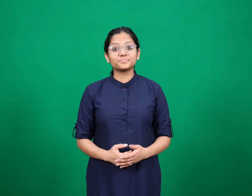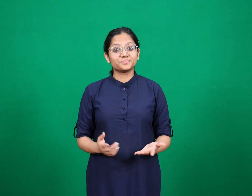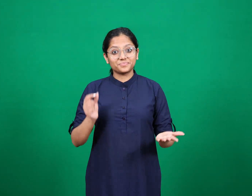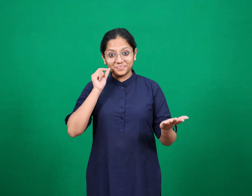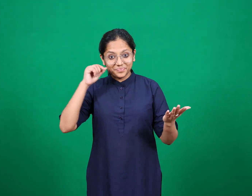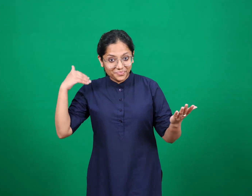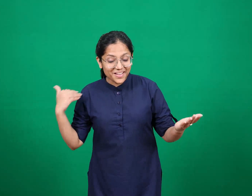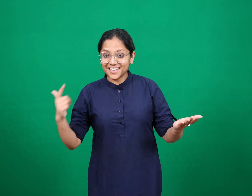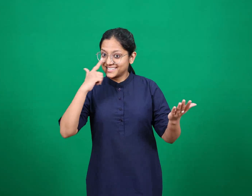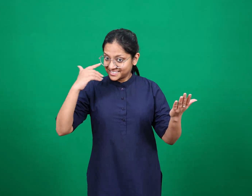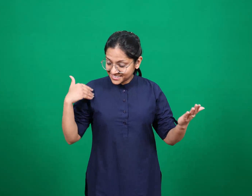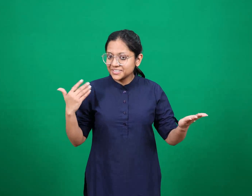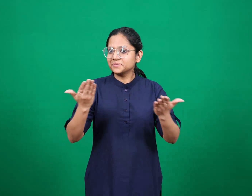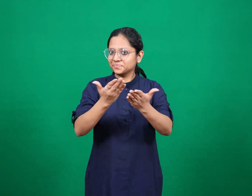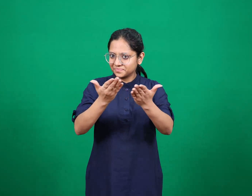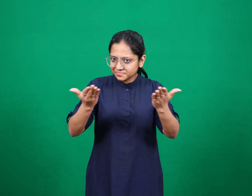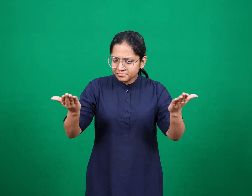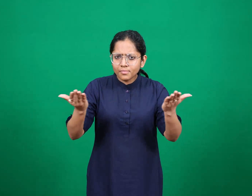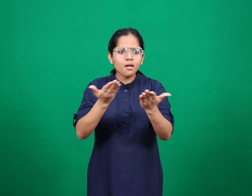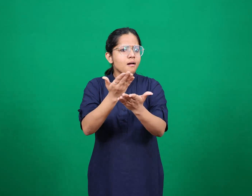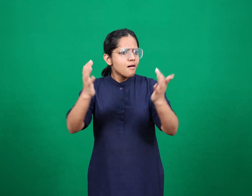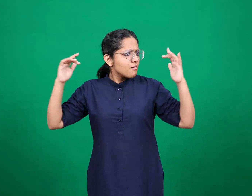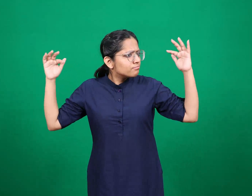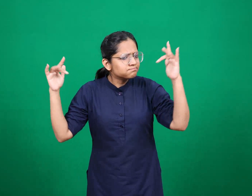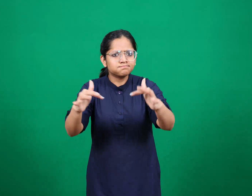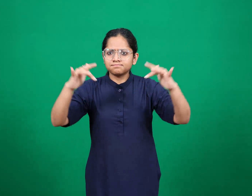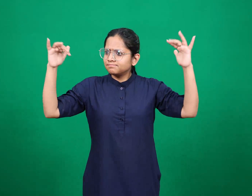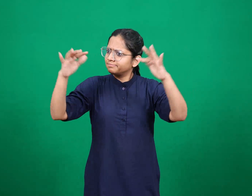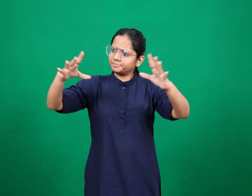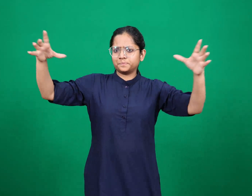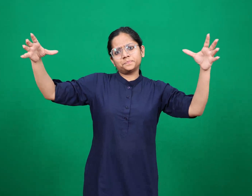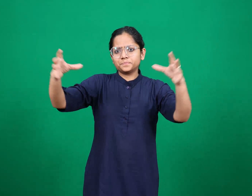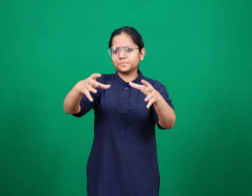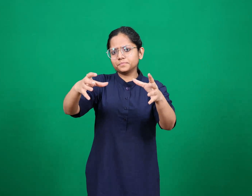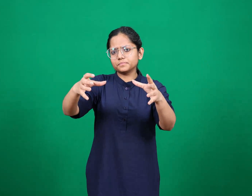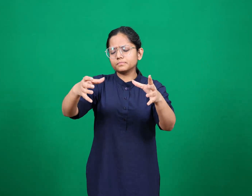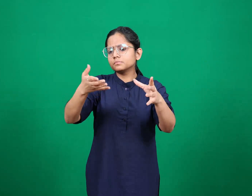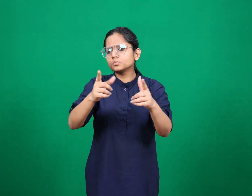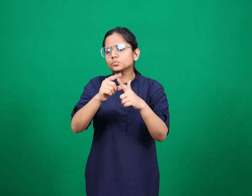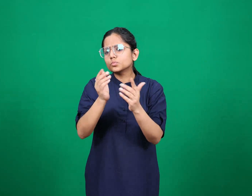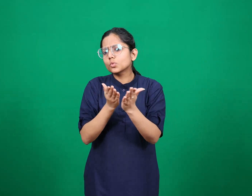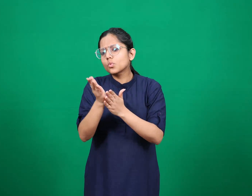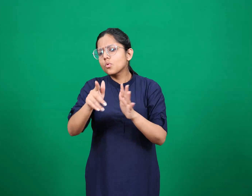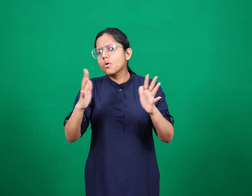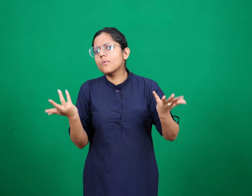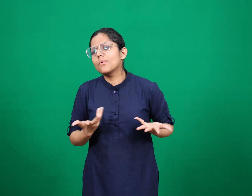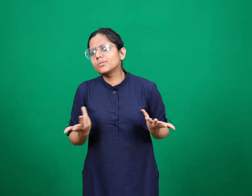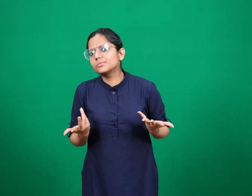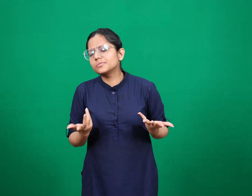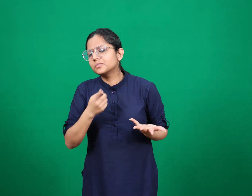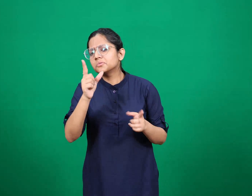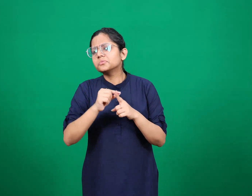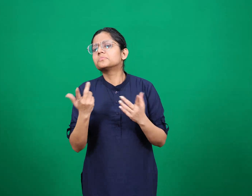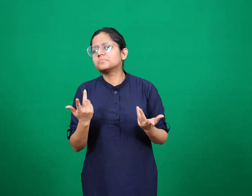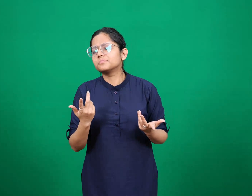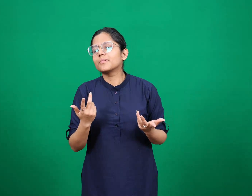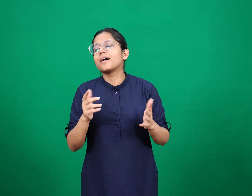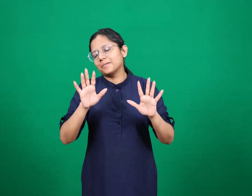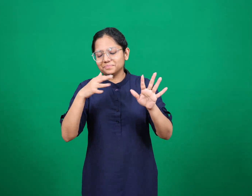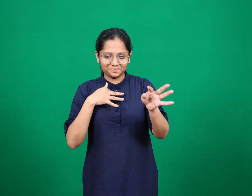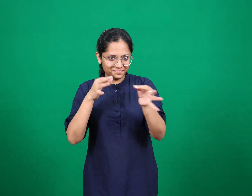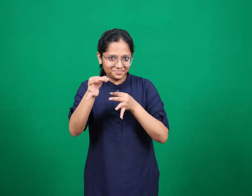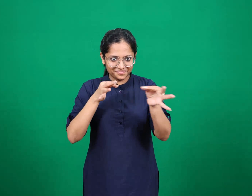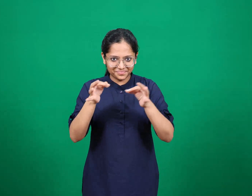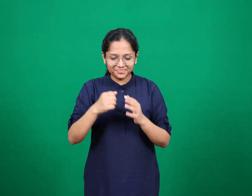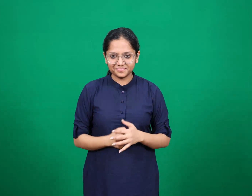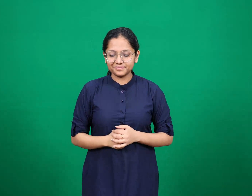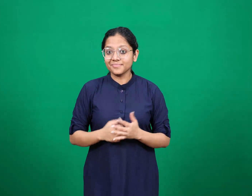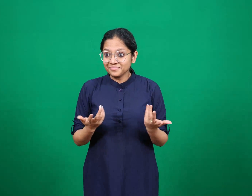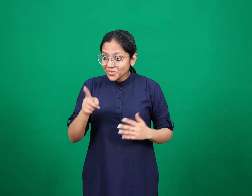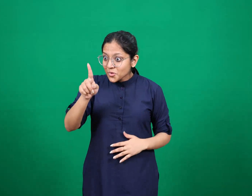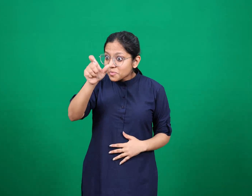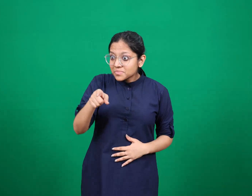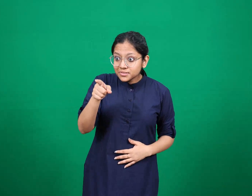What then shall we say, brothers?